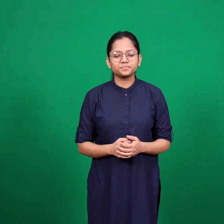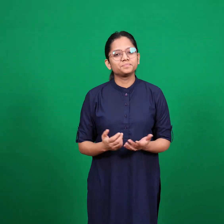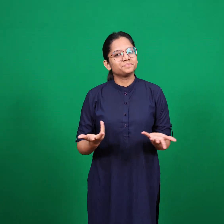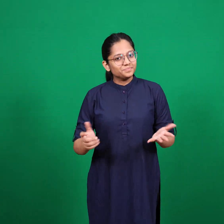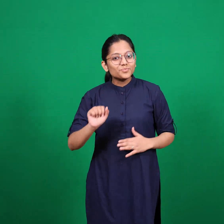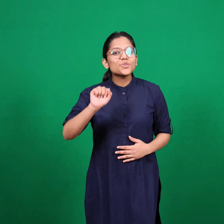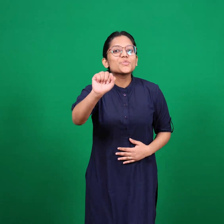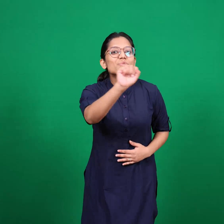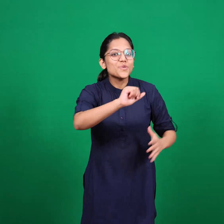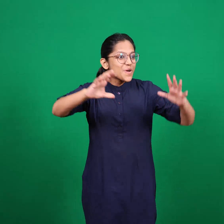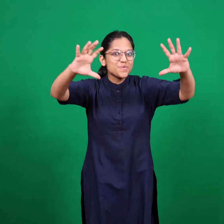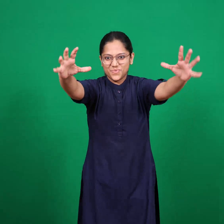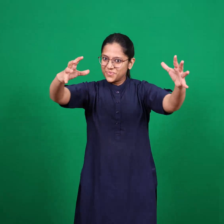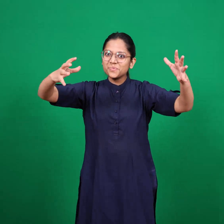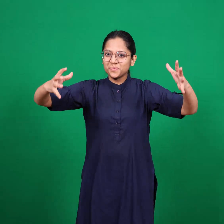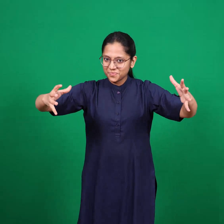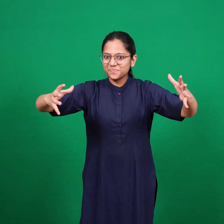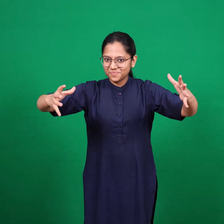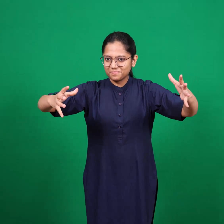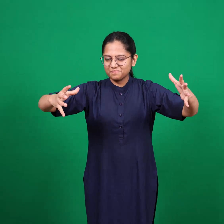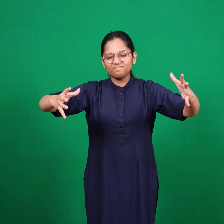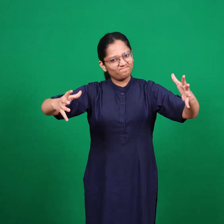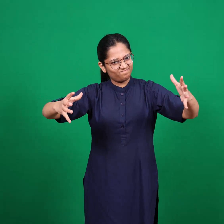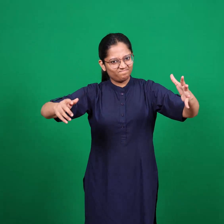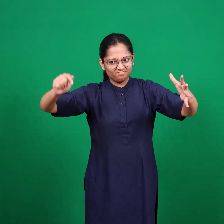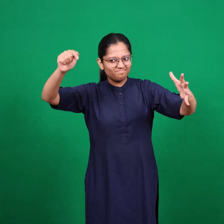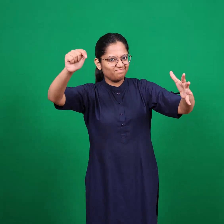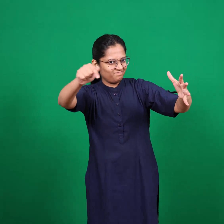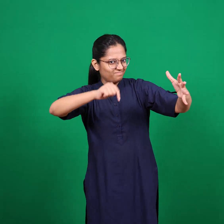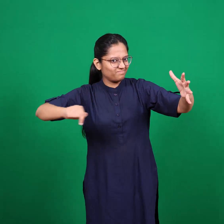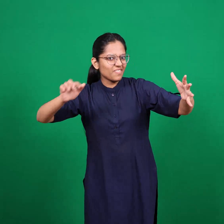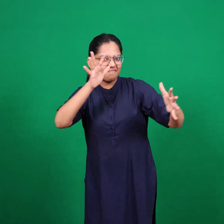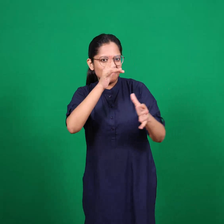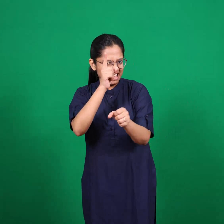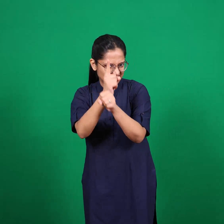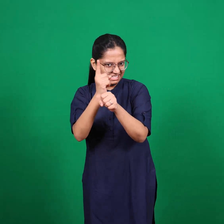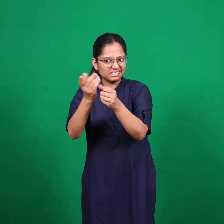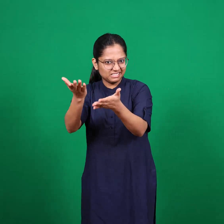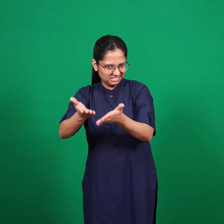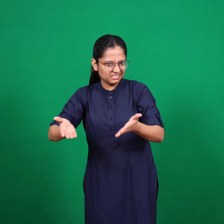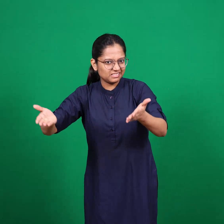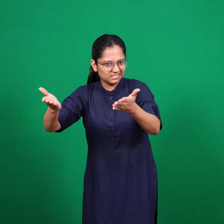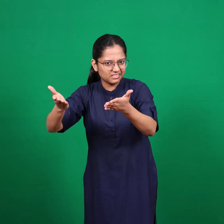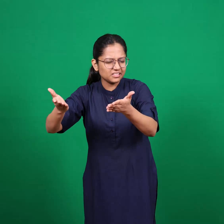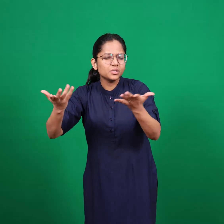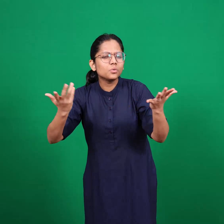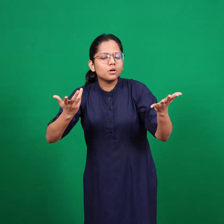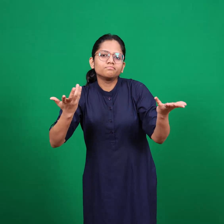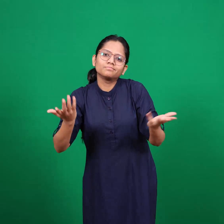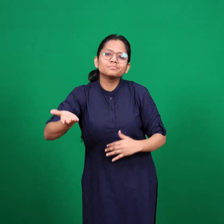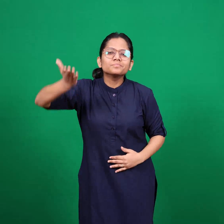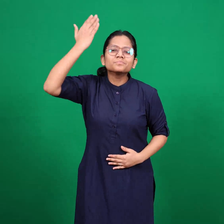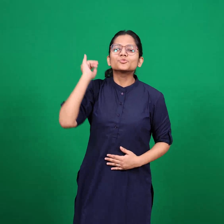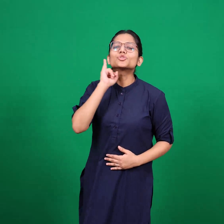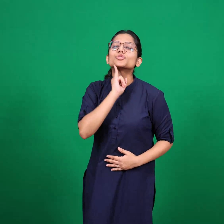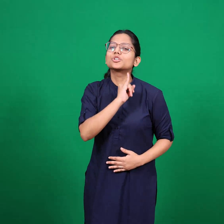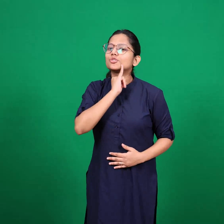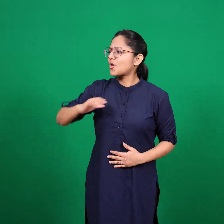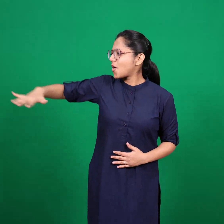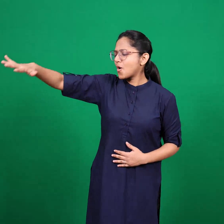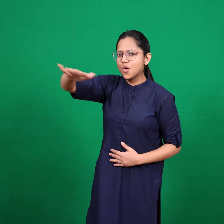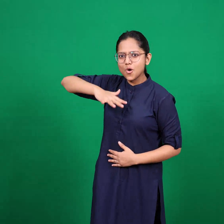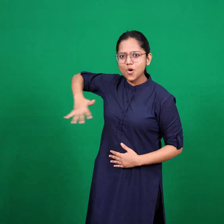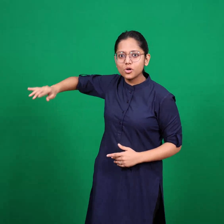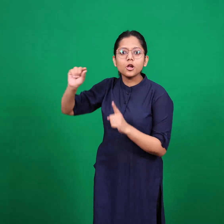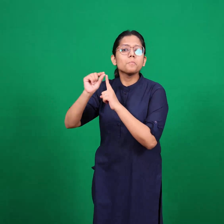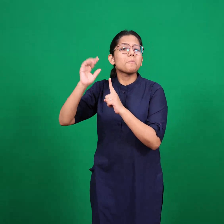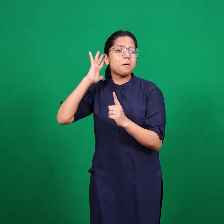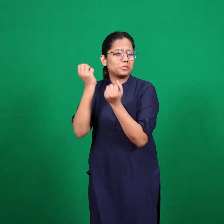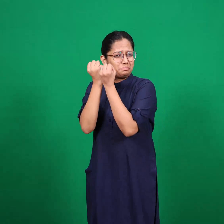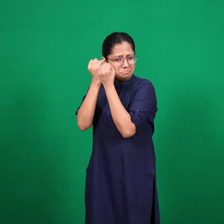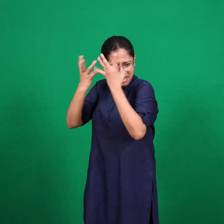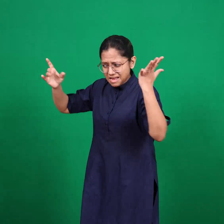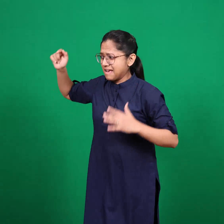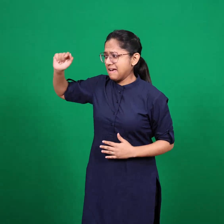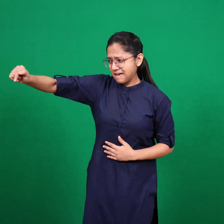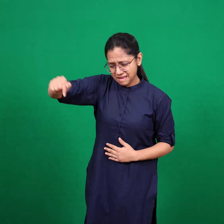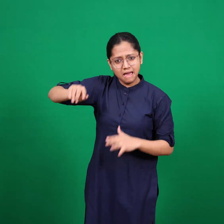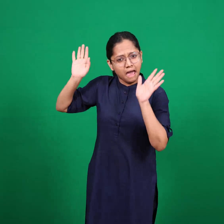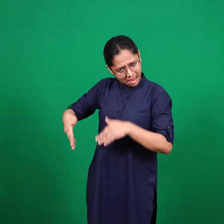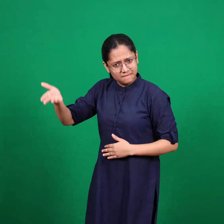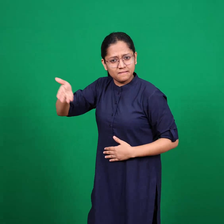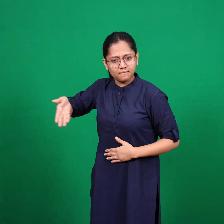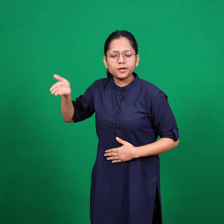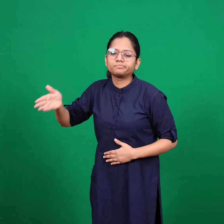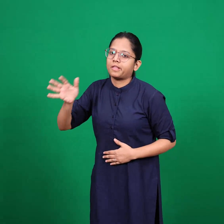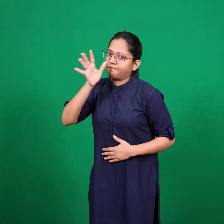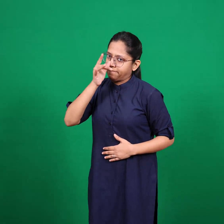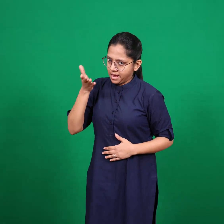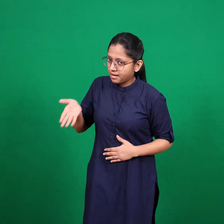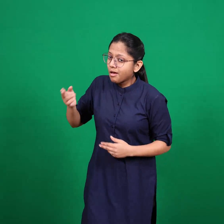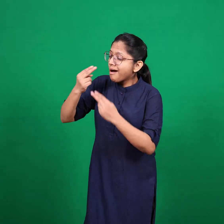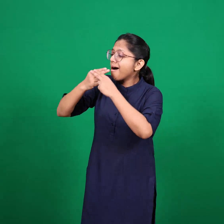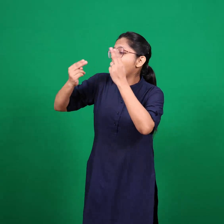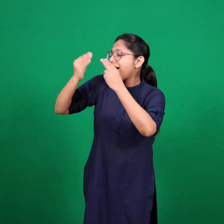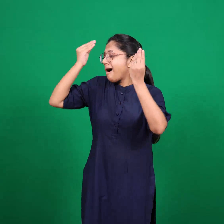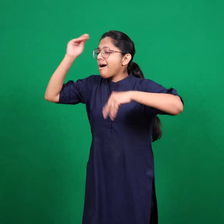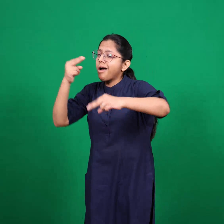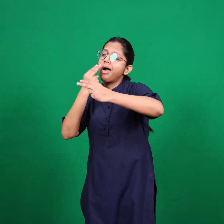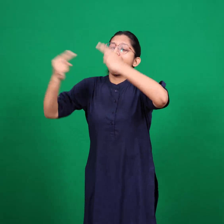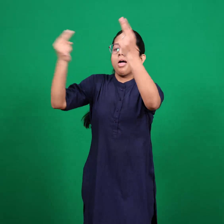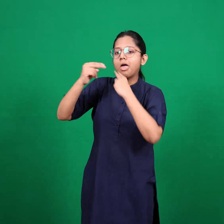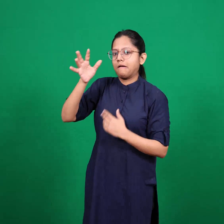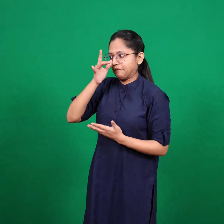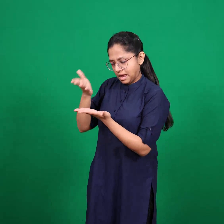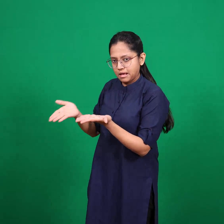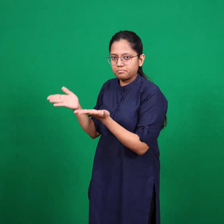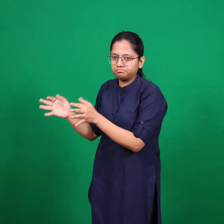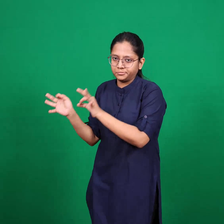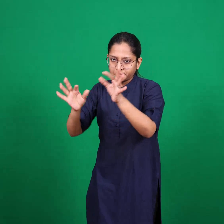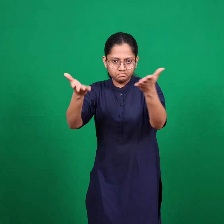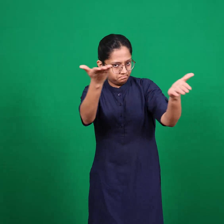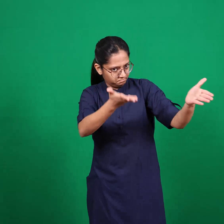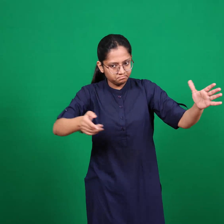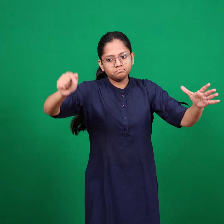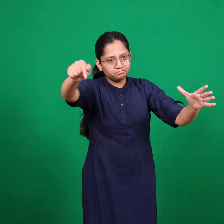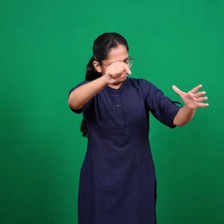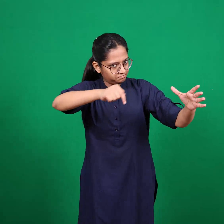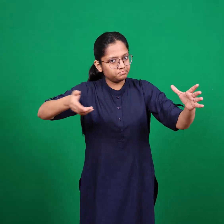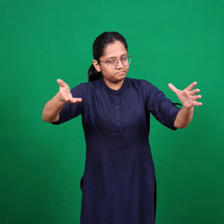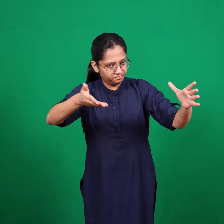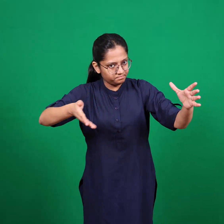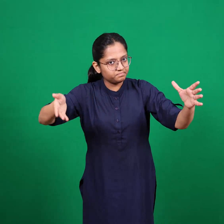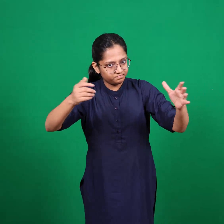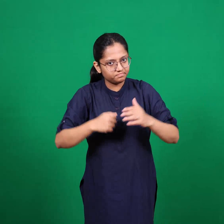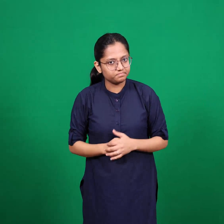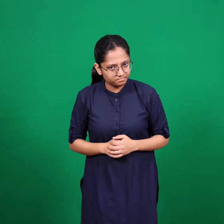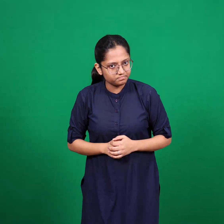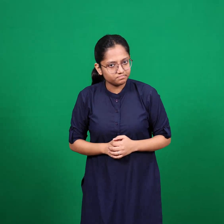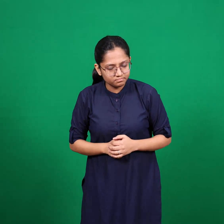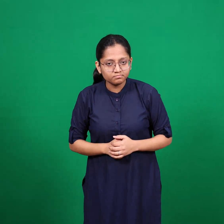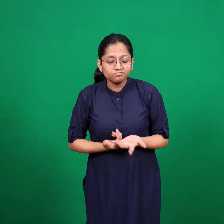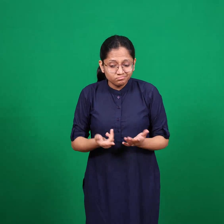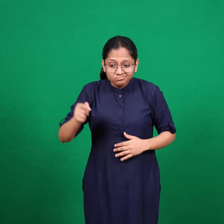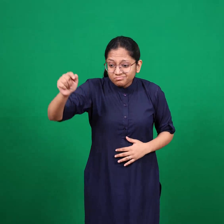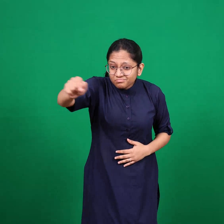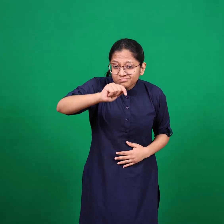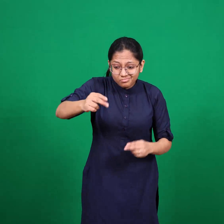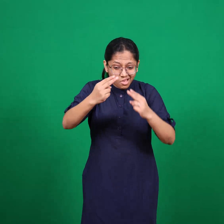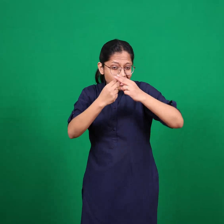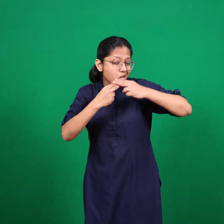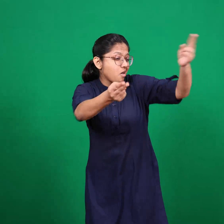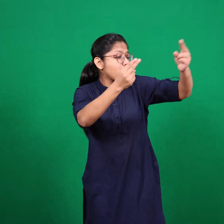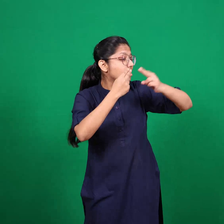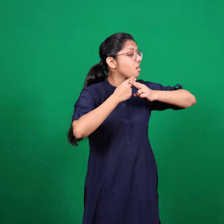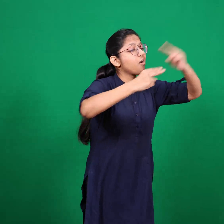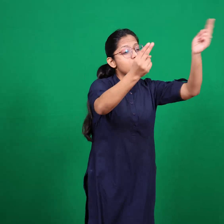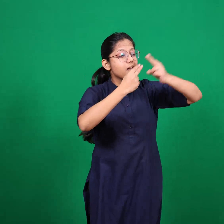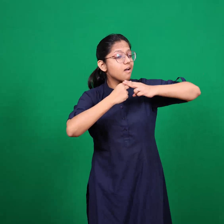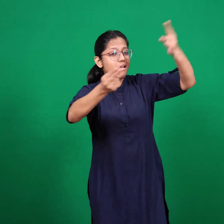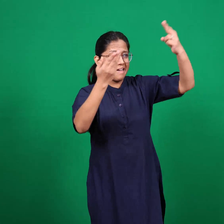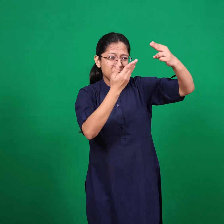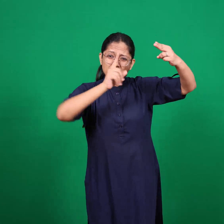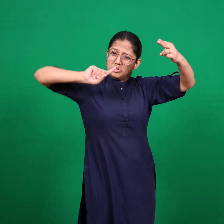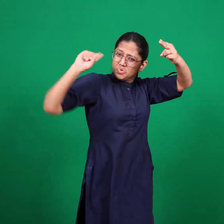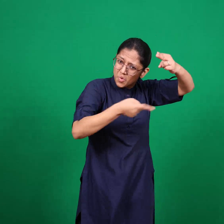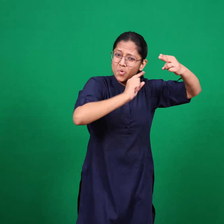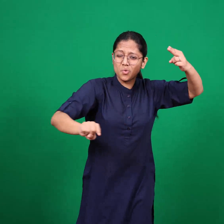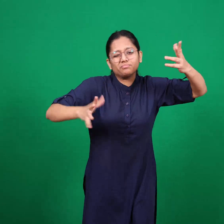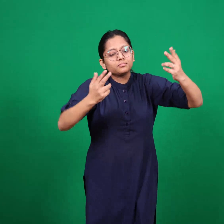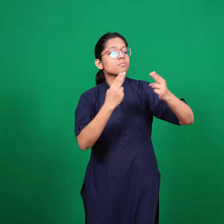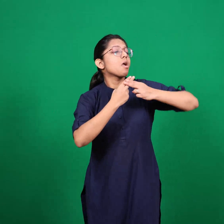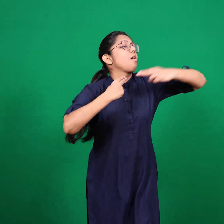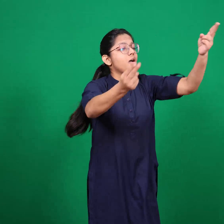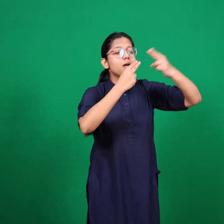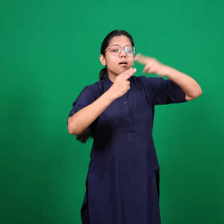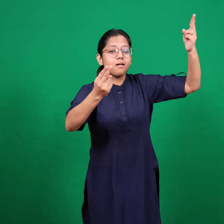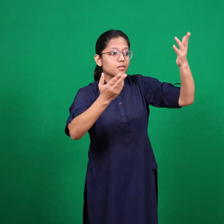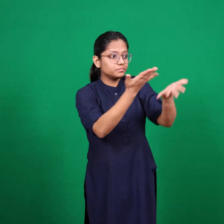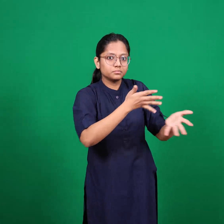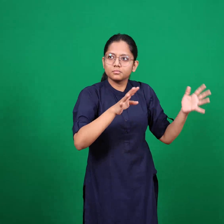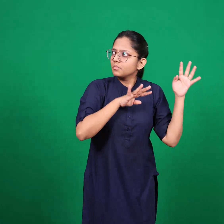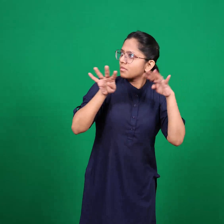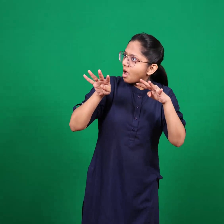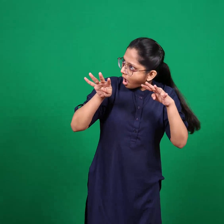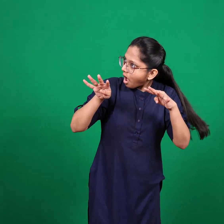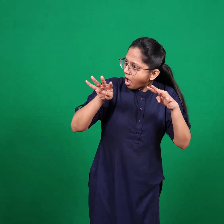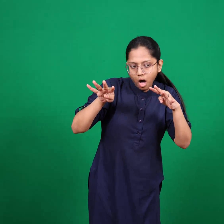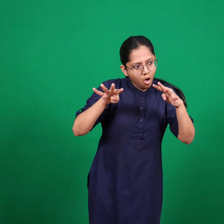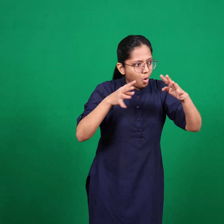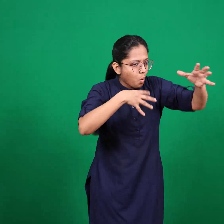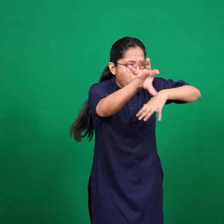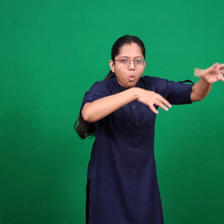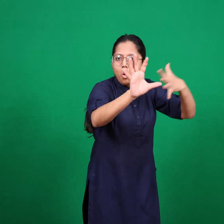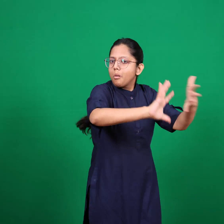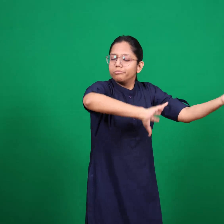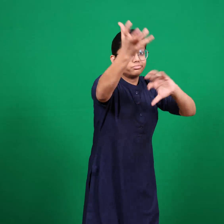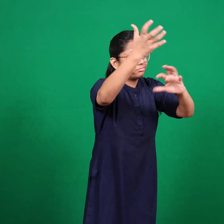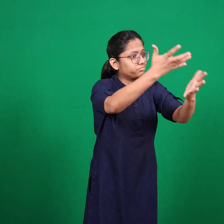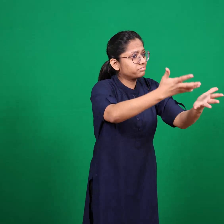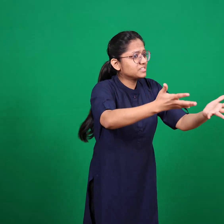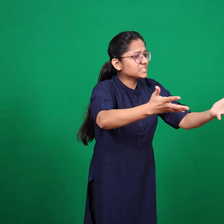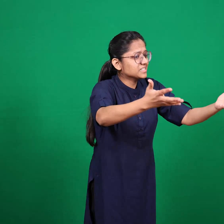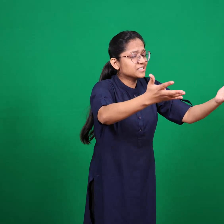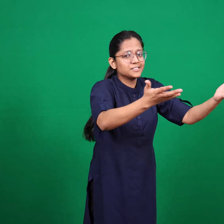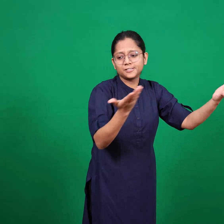Now there were also false prophets among the people, just as there will be false teachers among you.